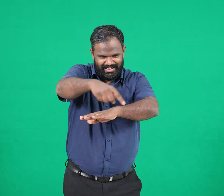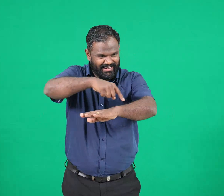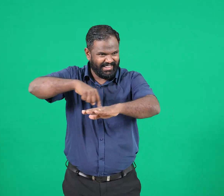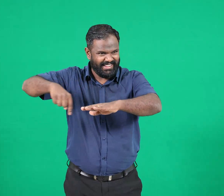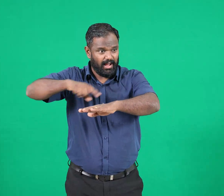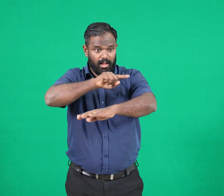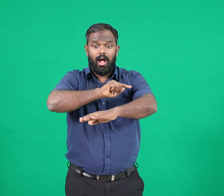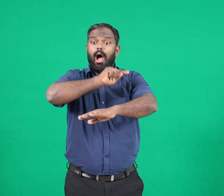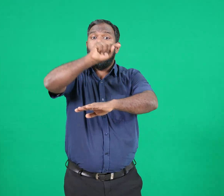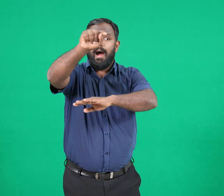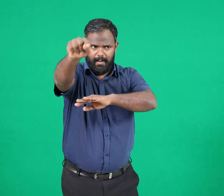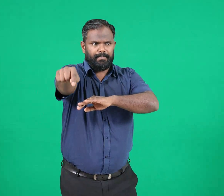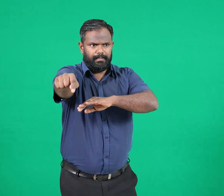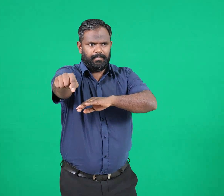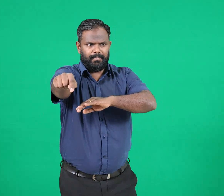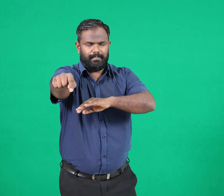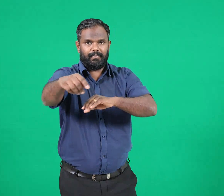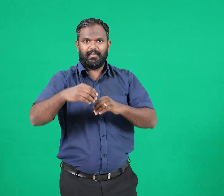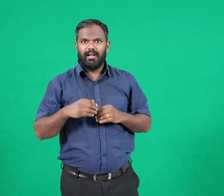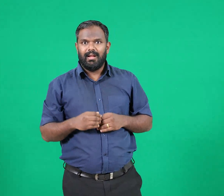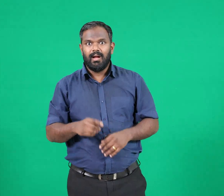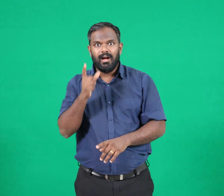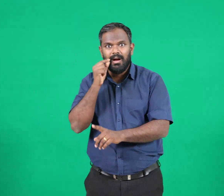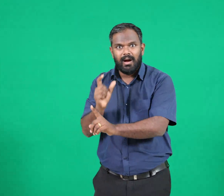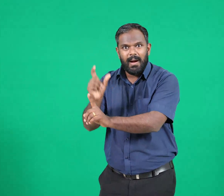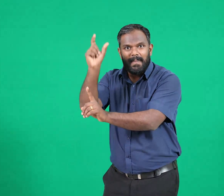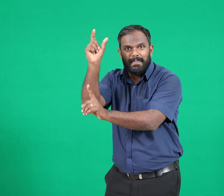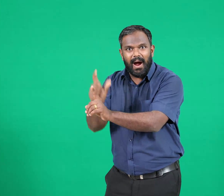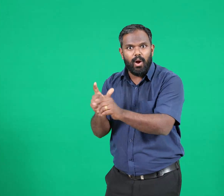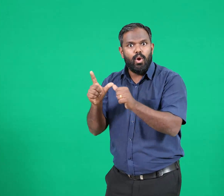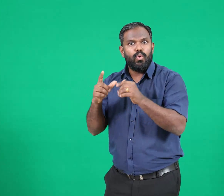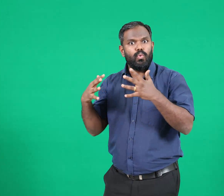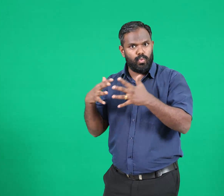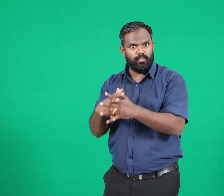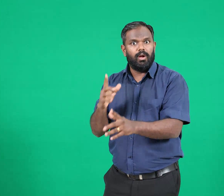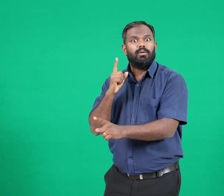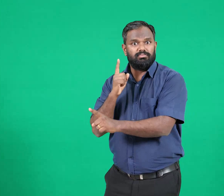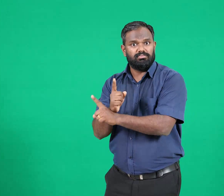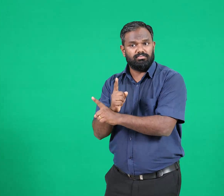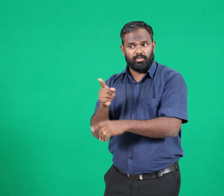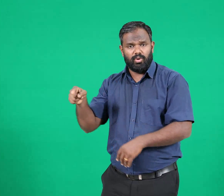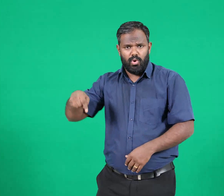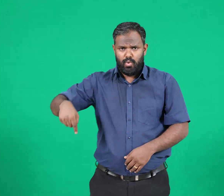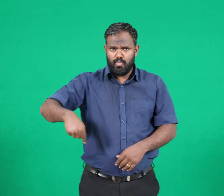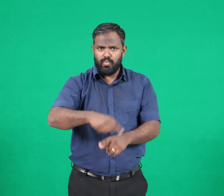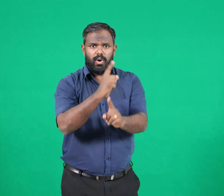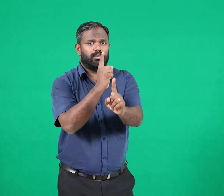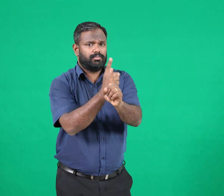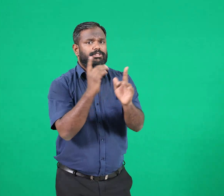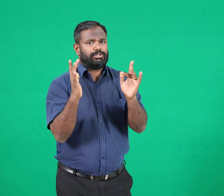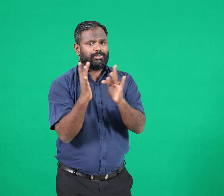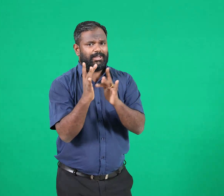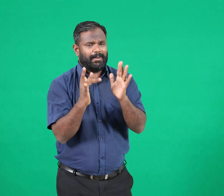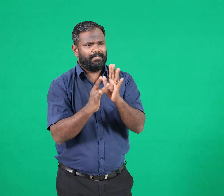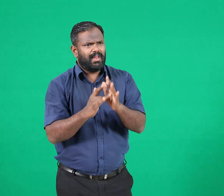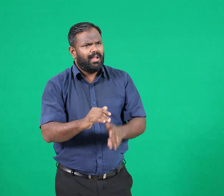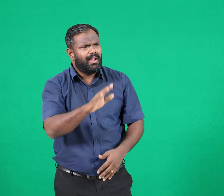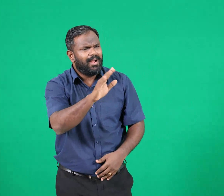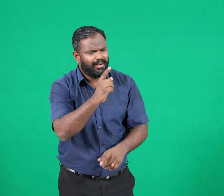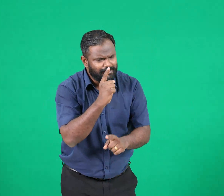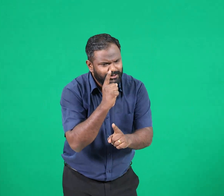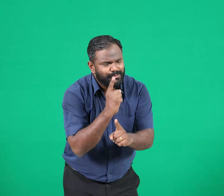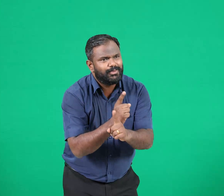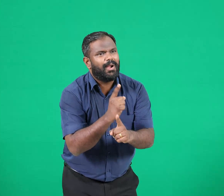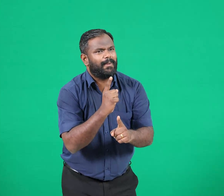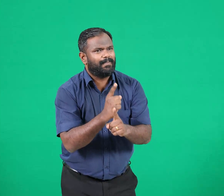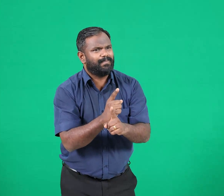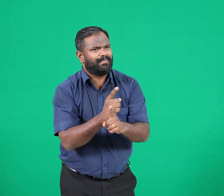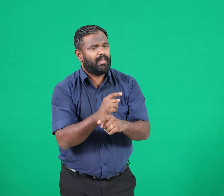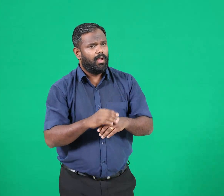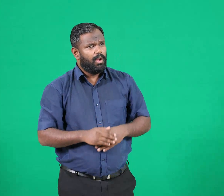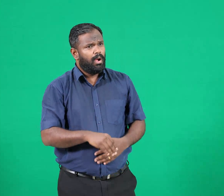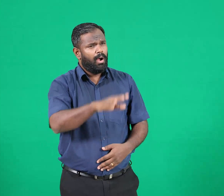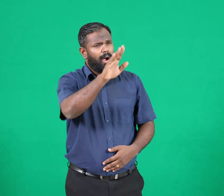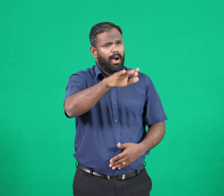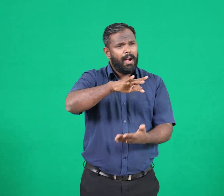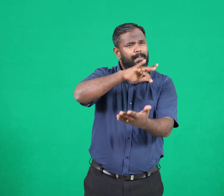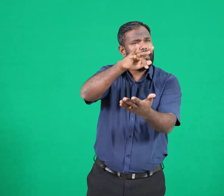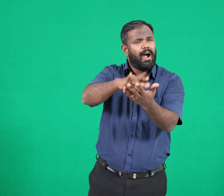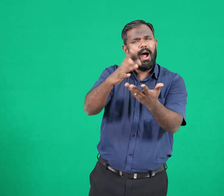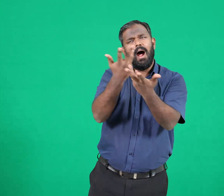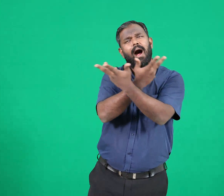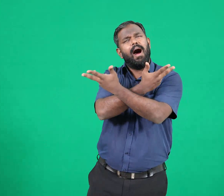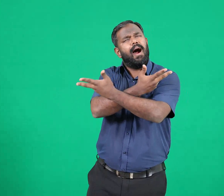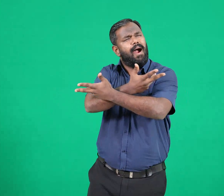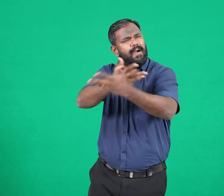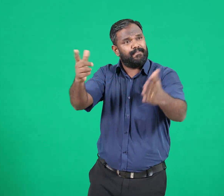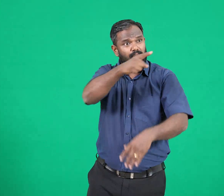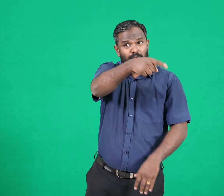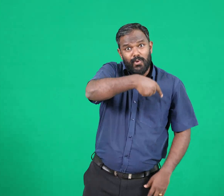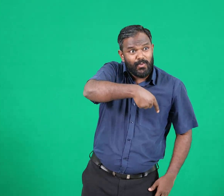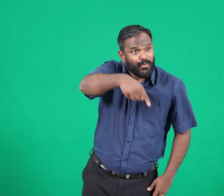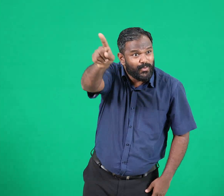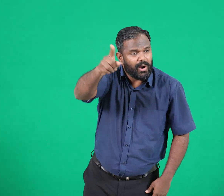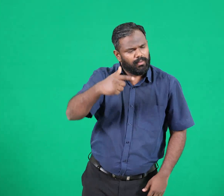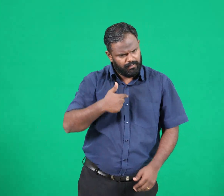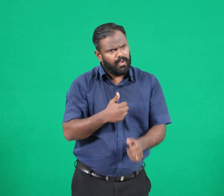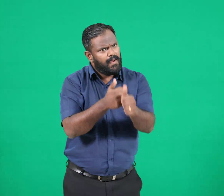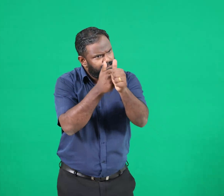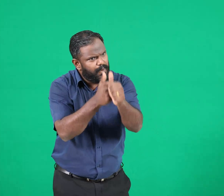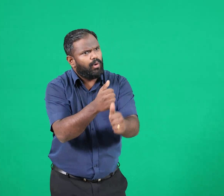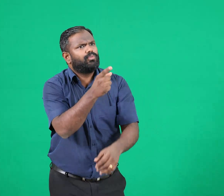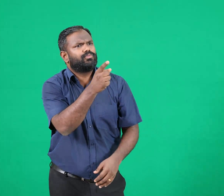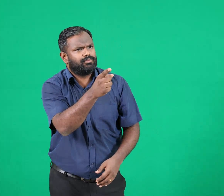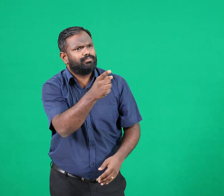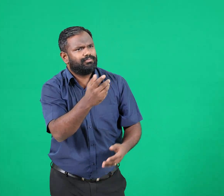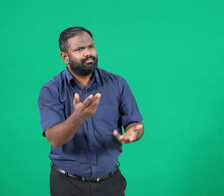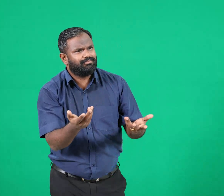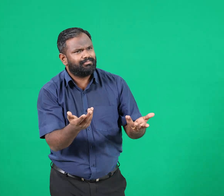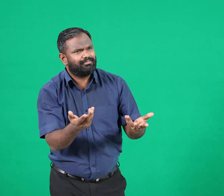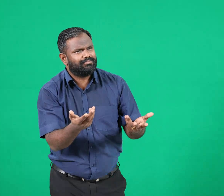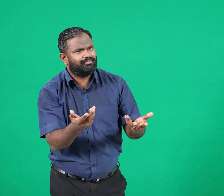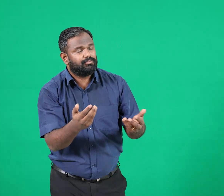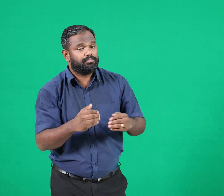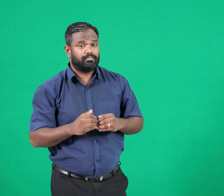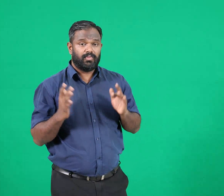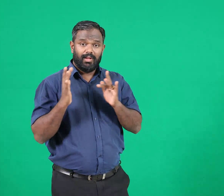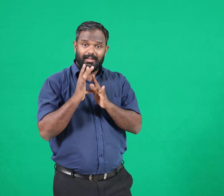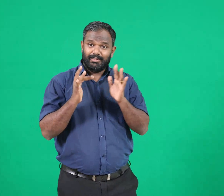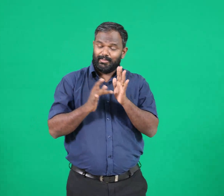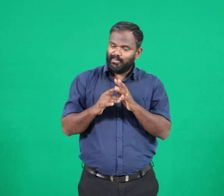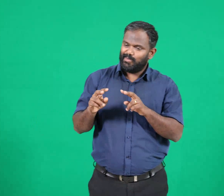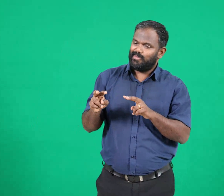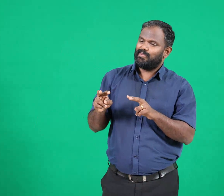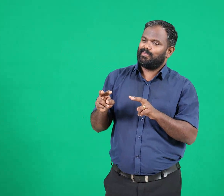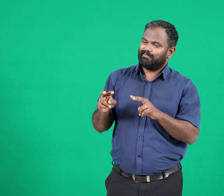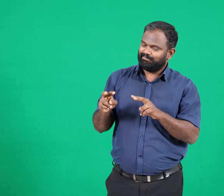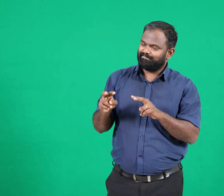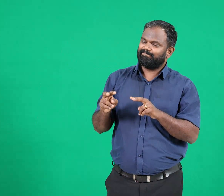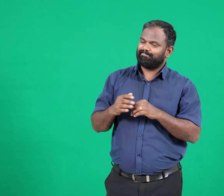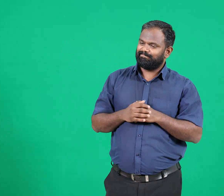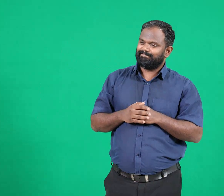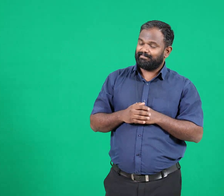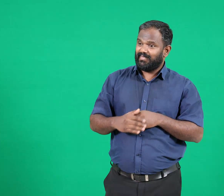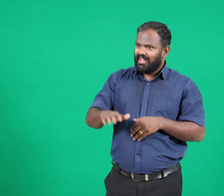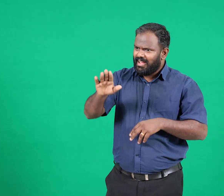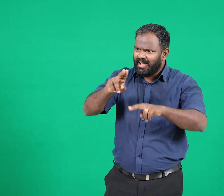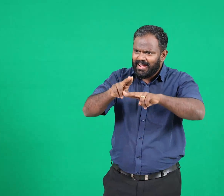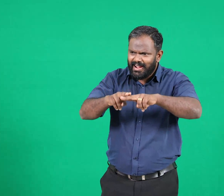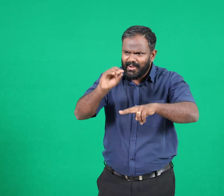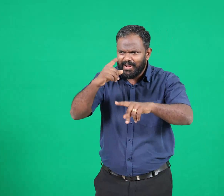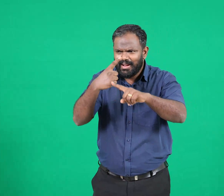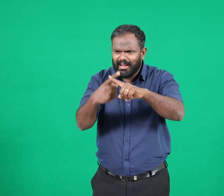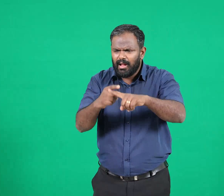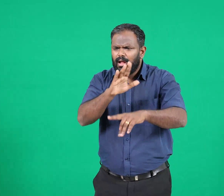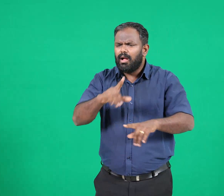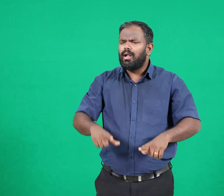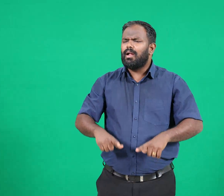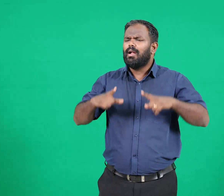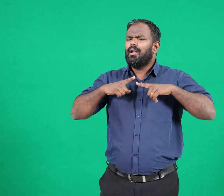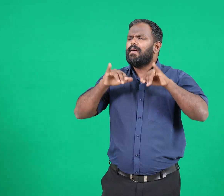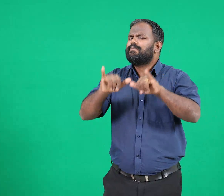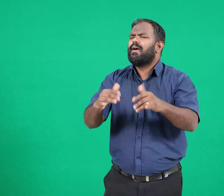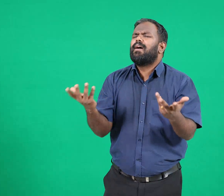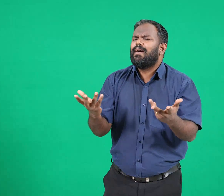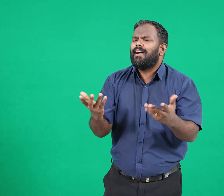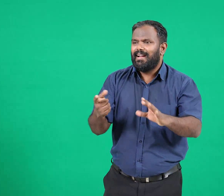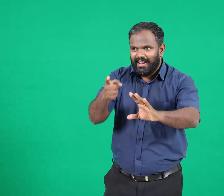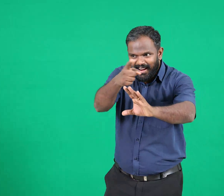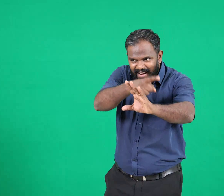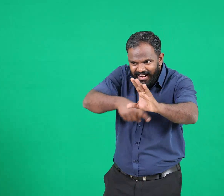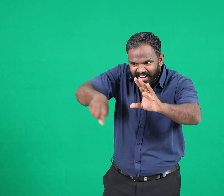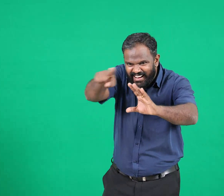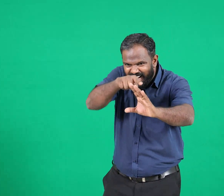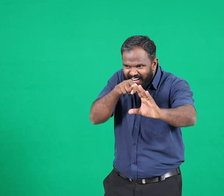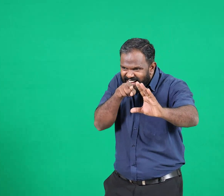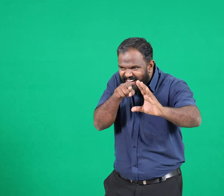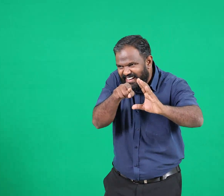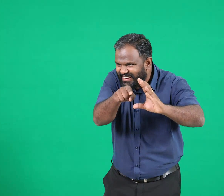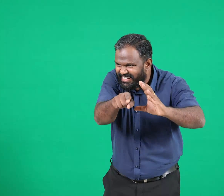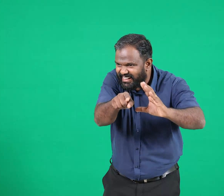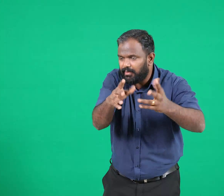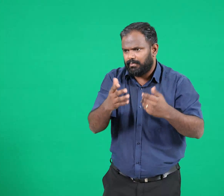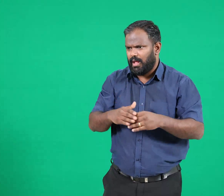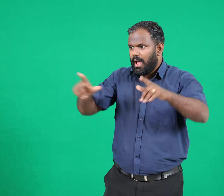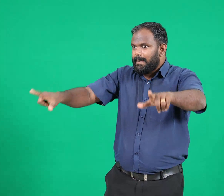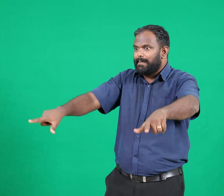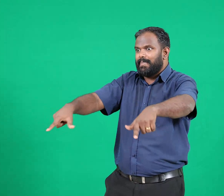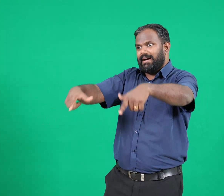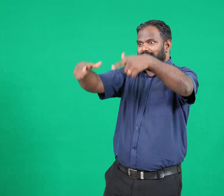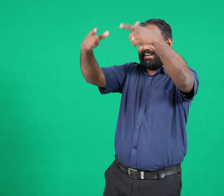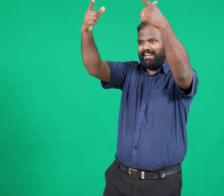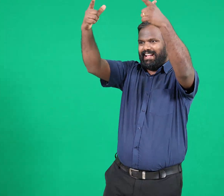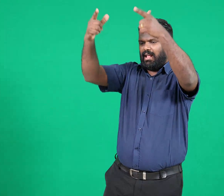And one of the scribes came to Him and said, "Teacher, I will follow You wherever You go."